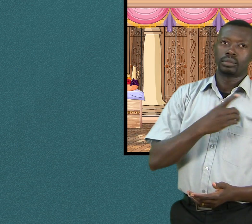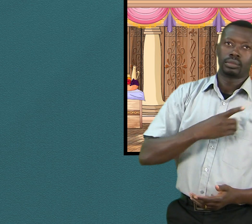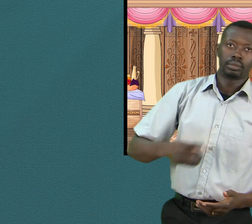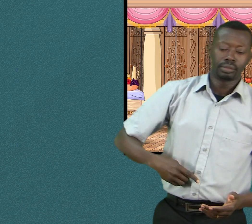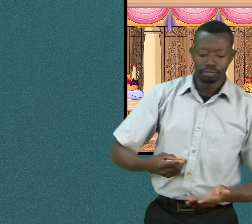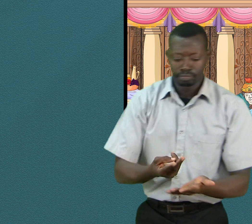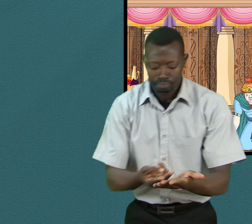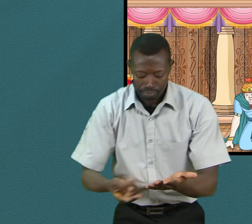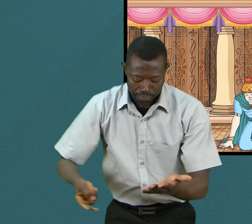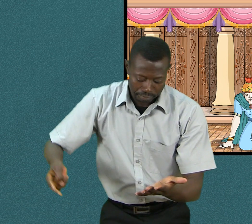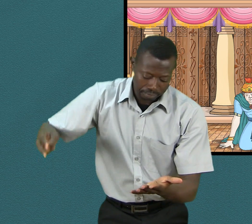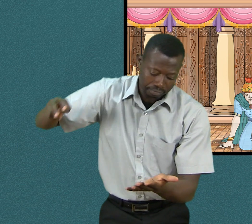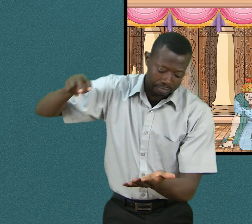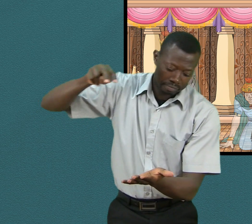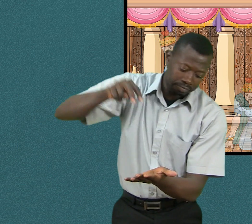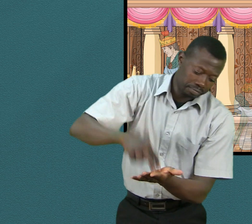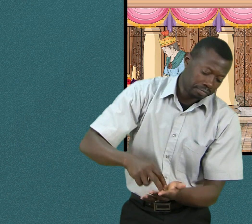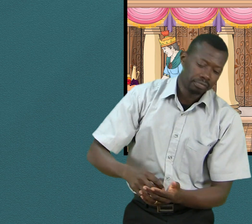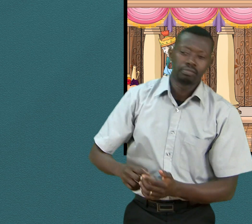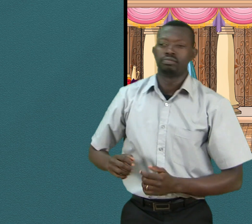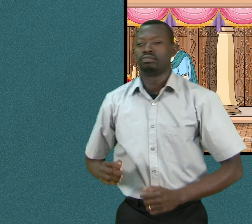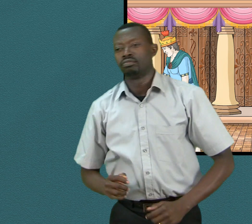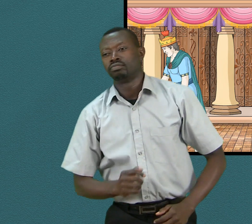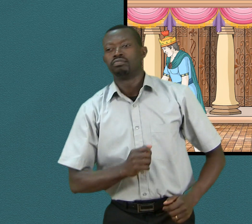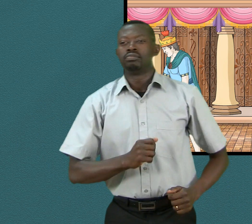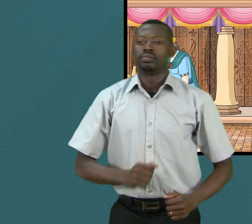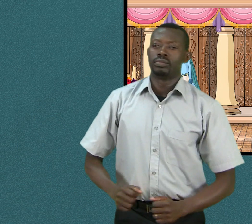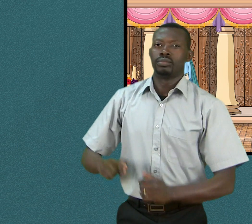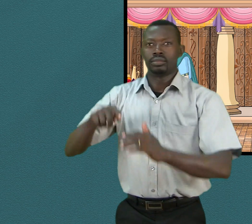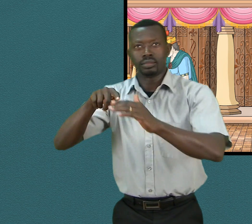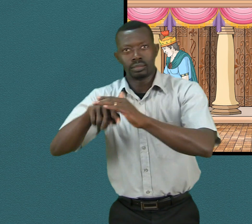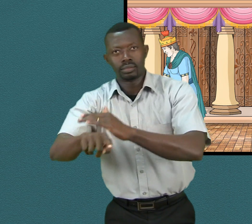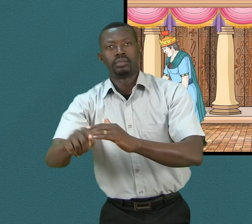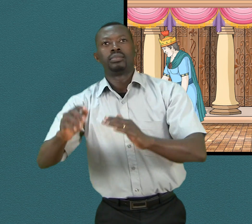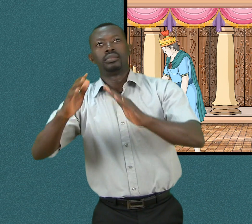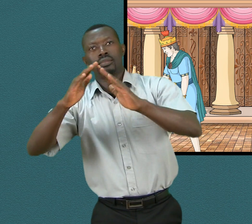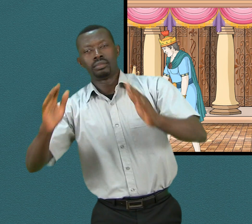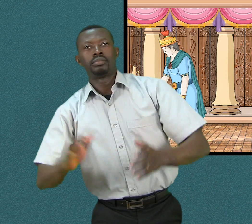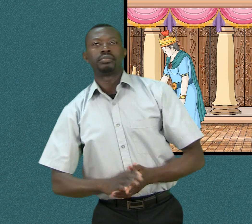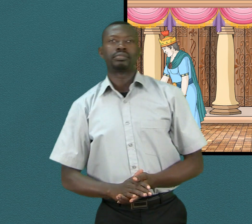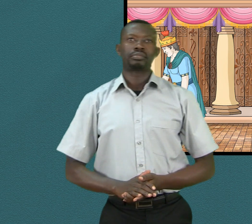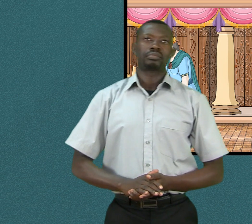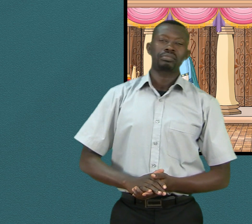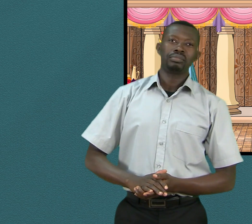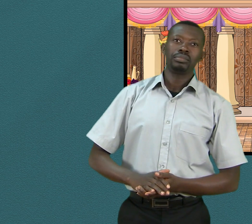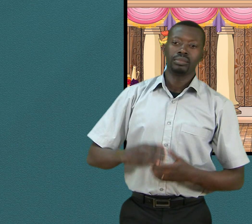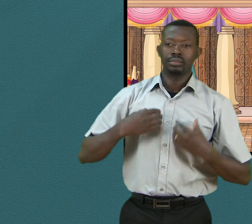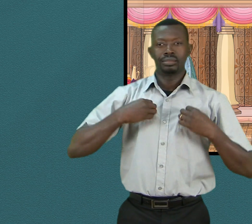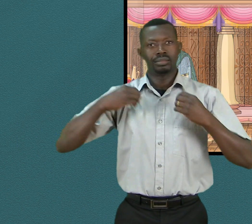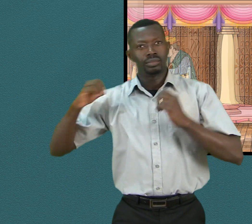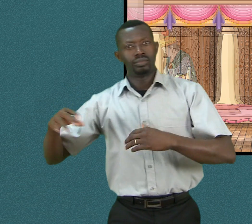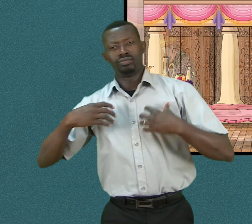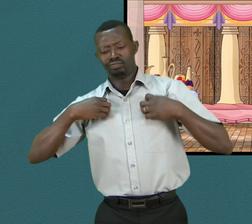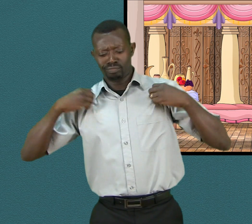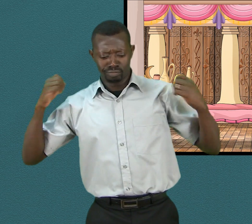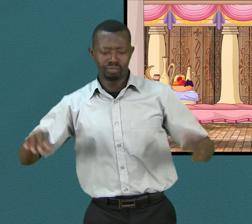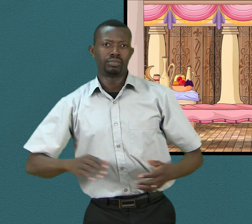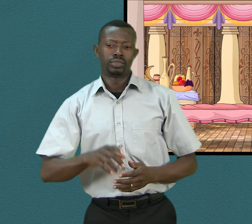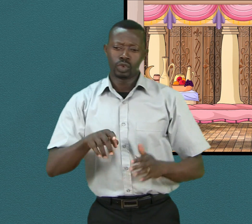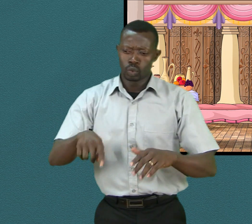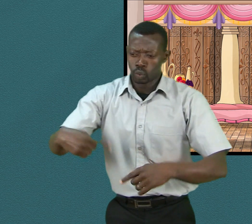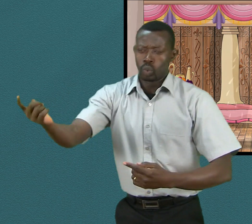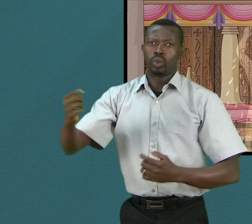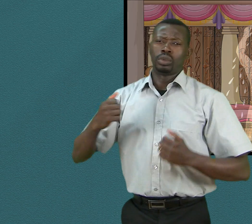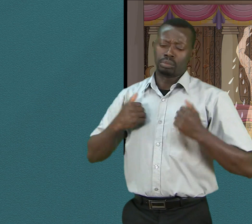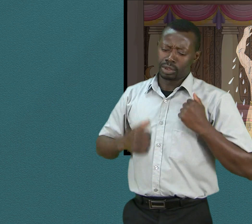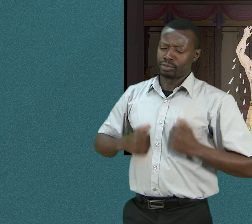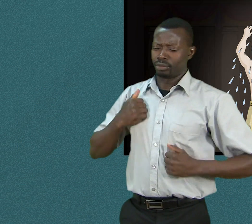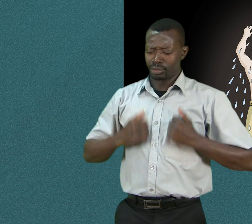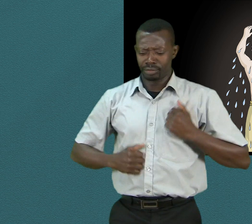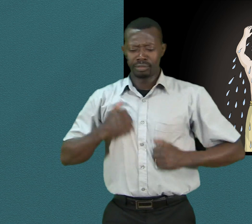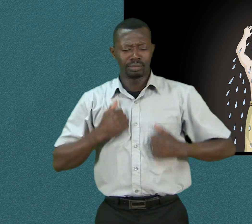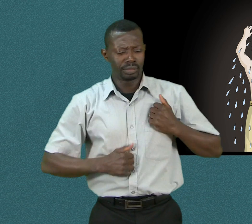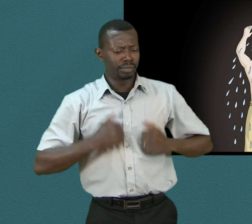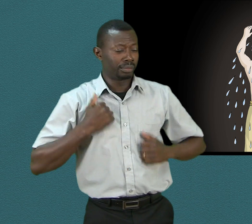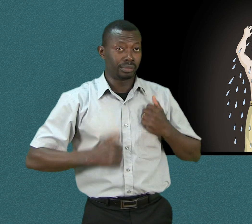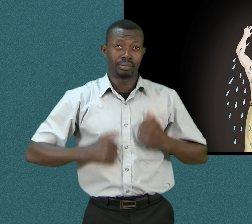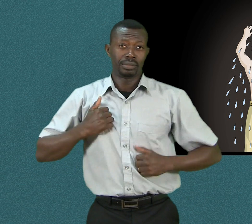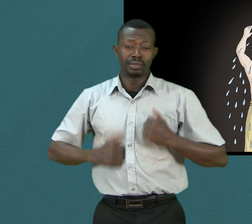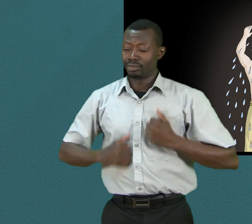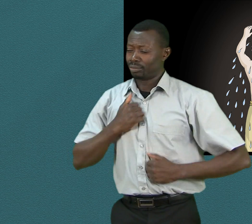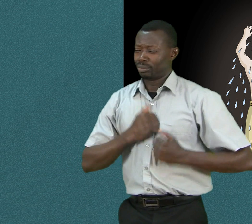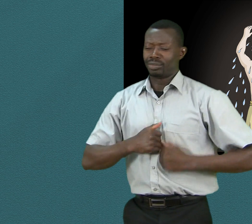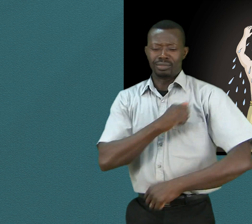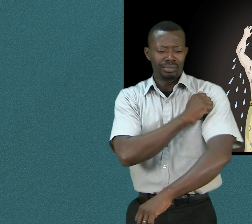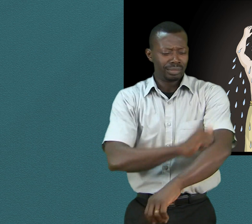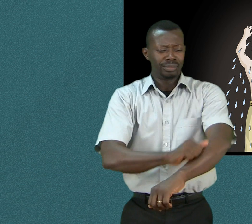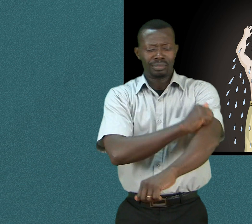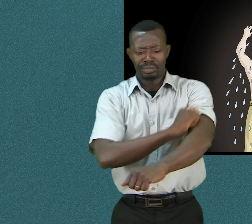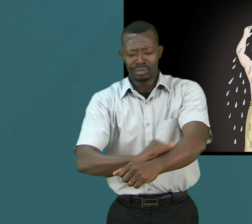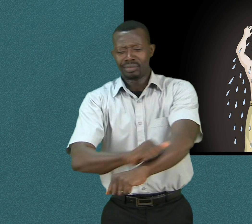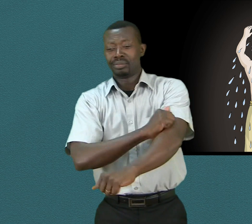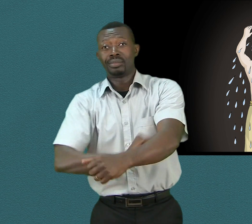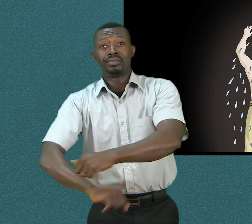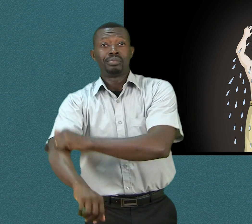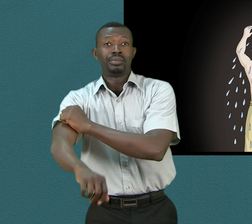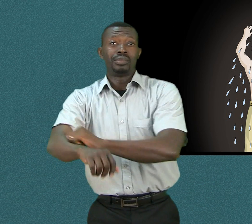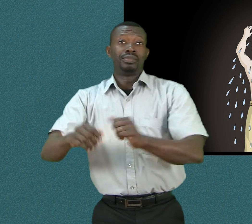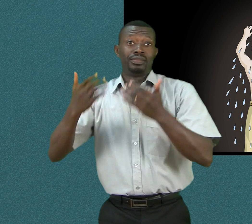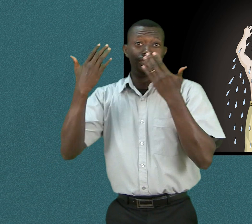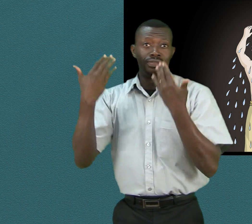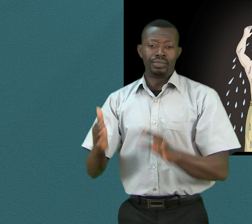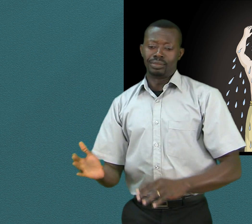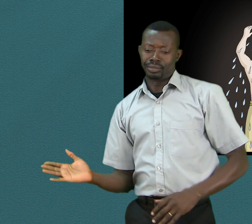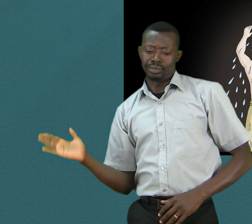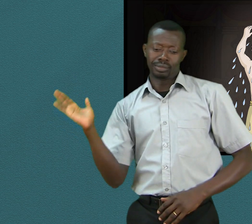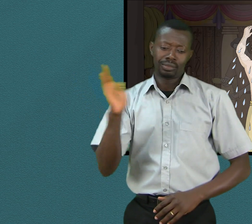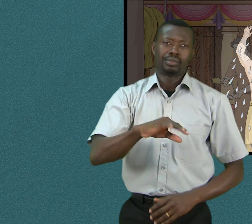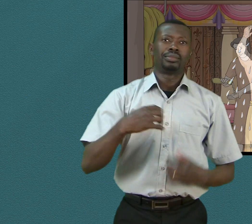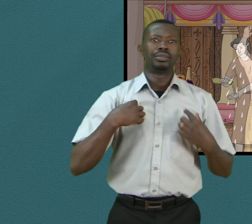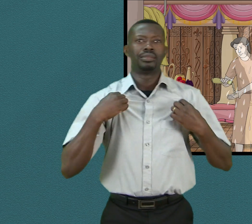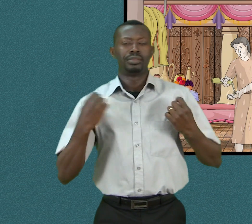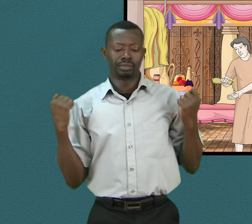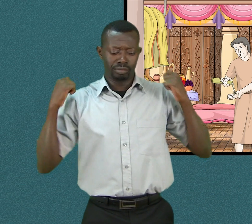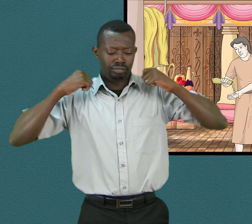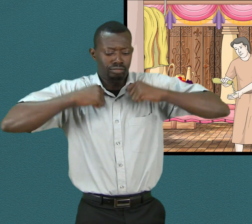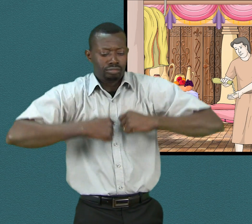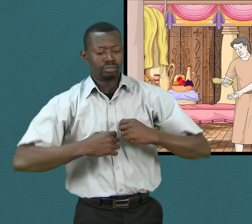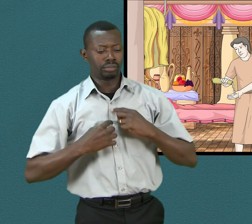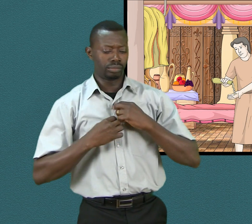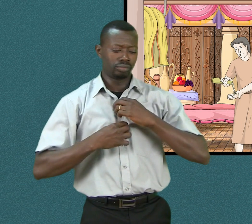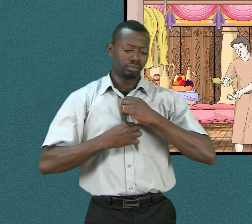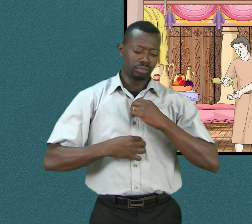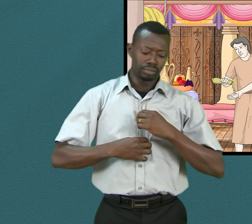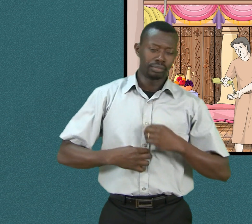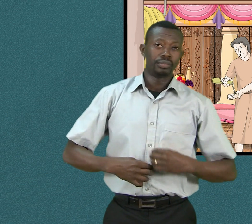So he asked his servants, “Is the child dead?” “He is dead,” they replied.